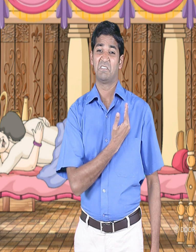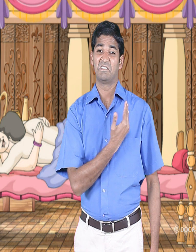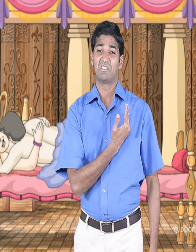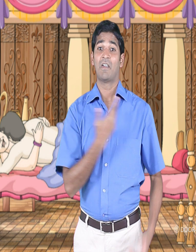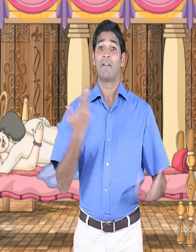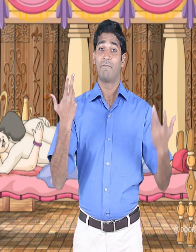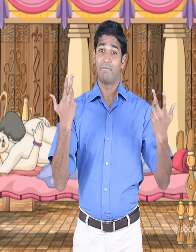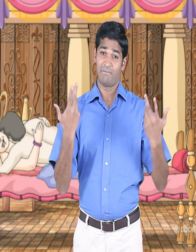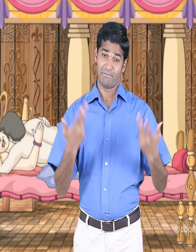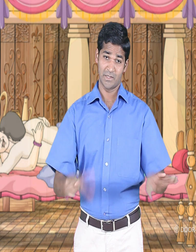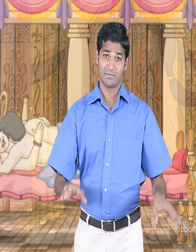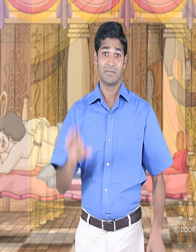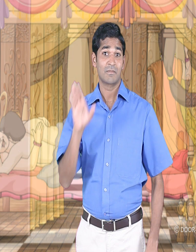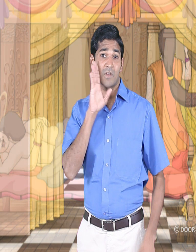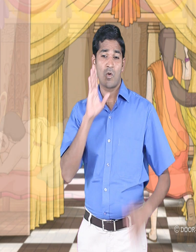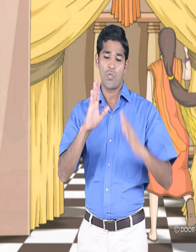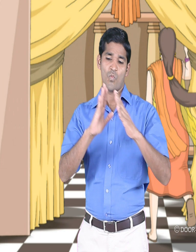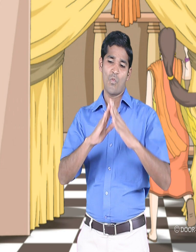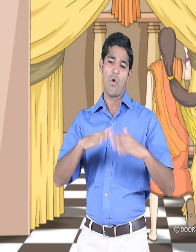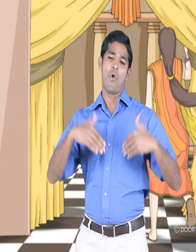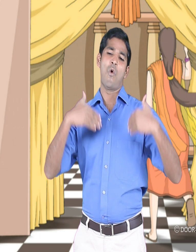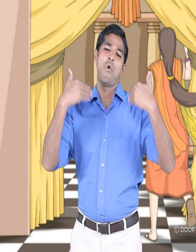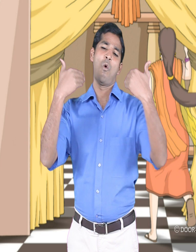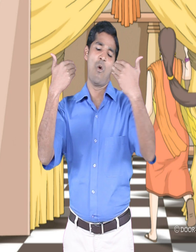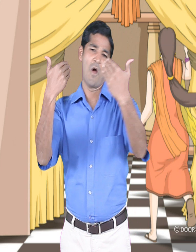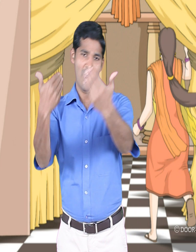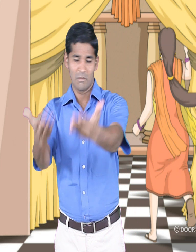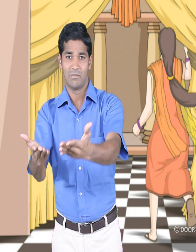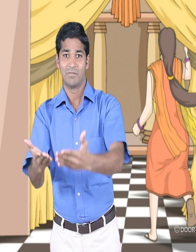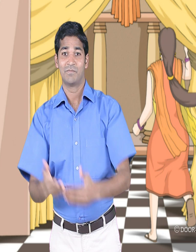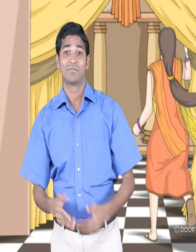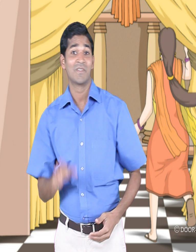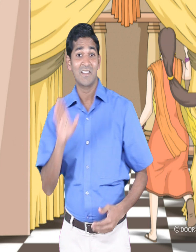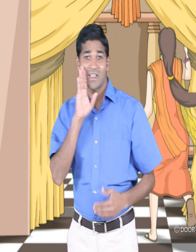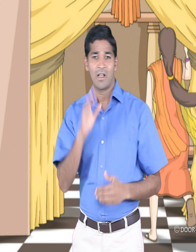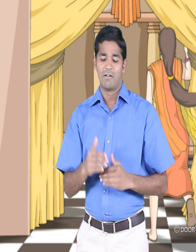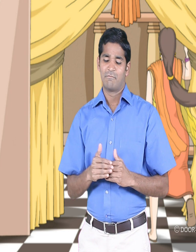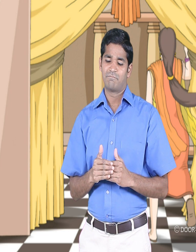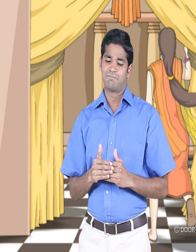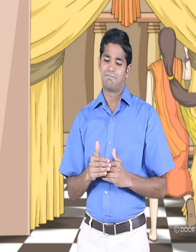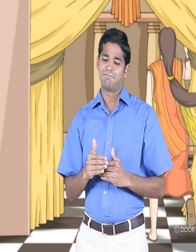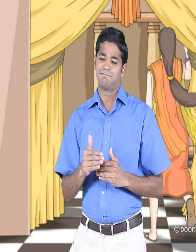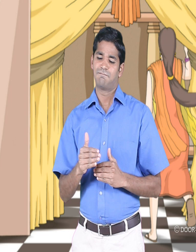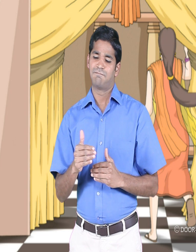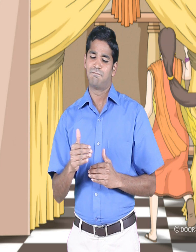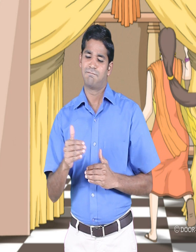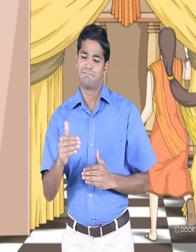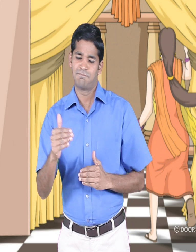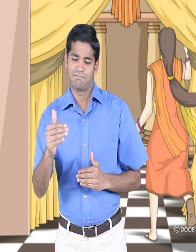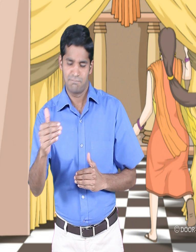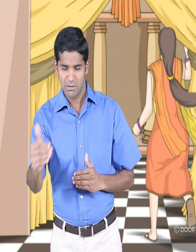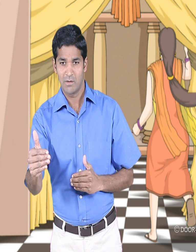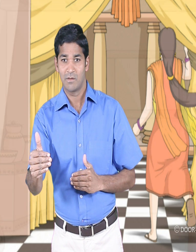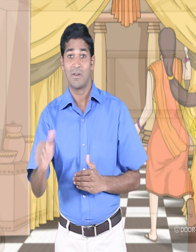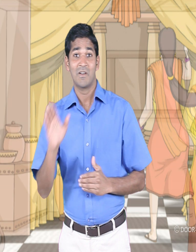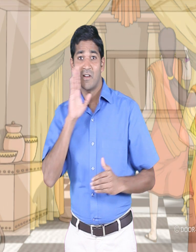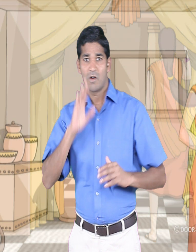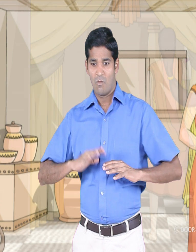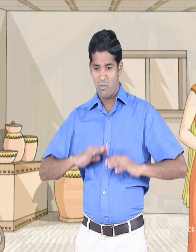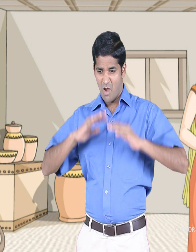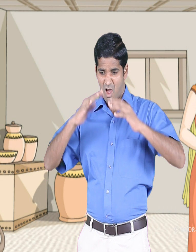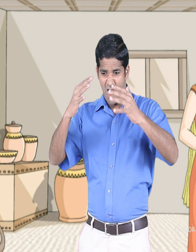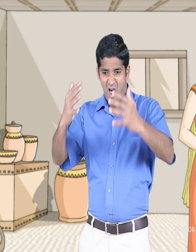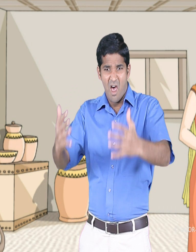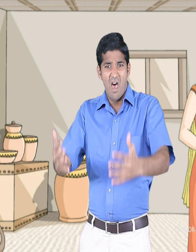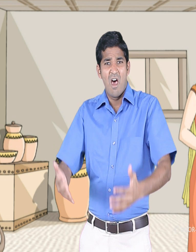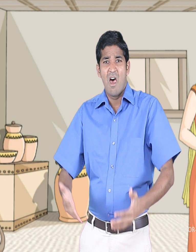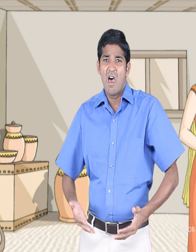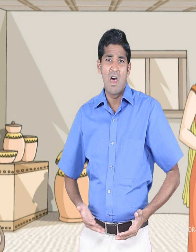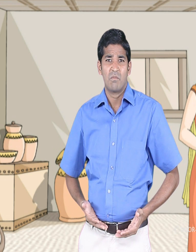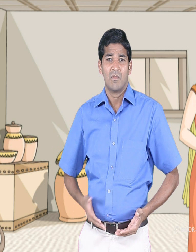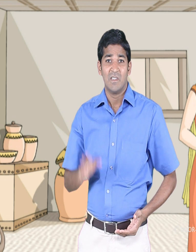(Now she had just purified herself from her uncleanness.) Then she returned home.